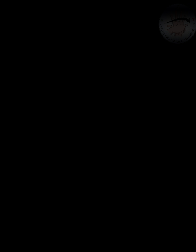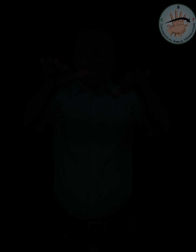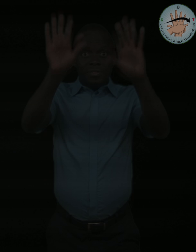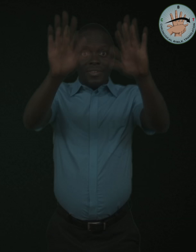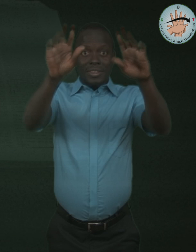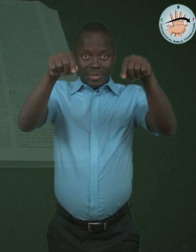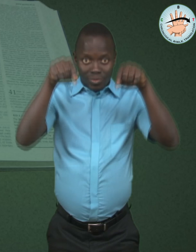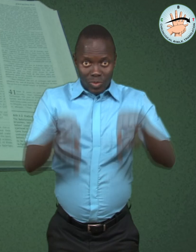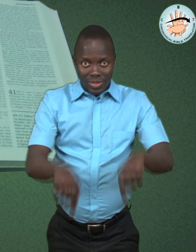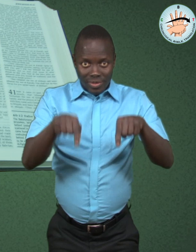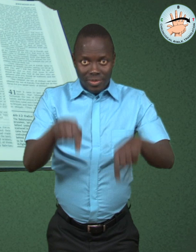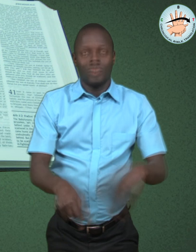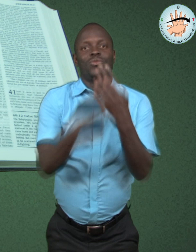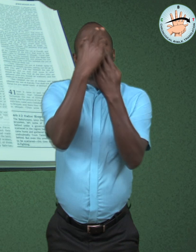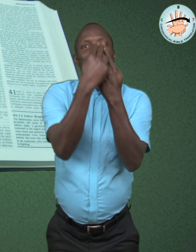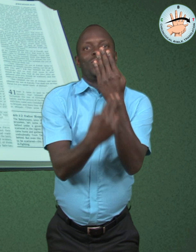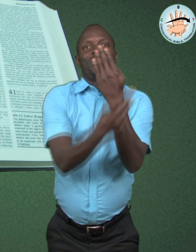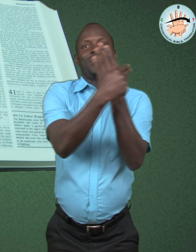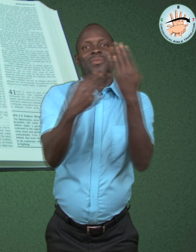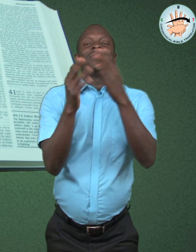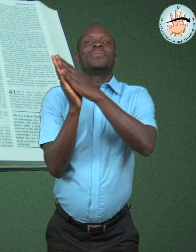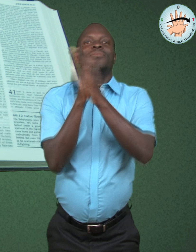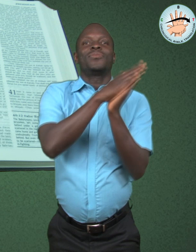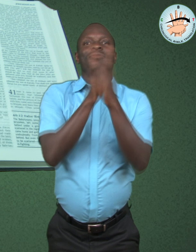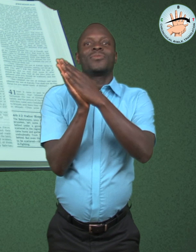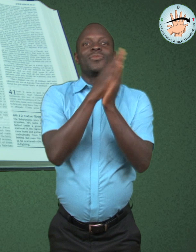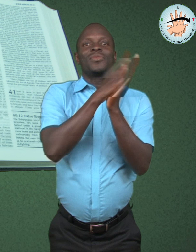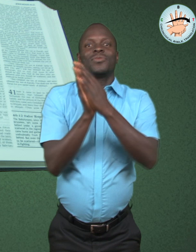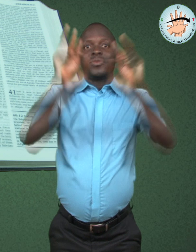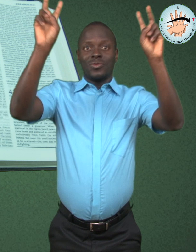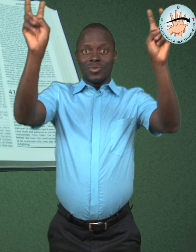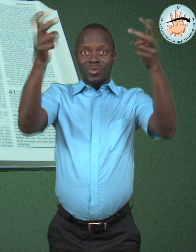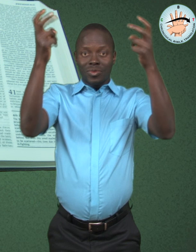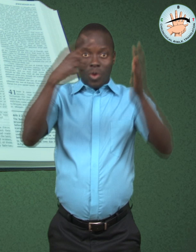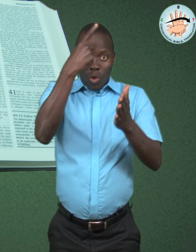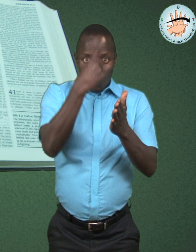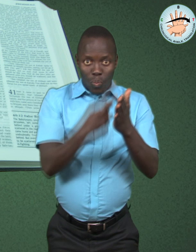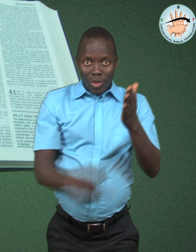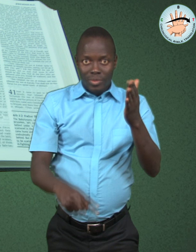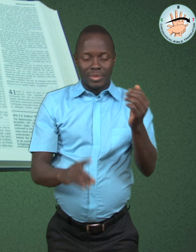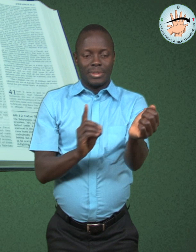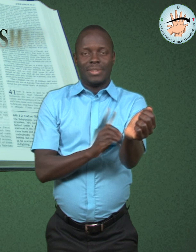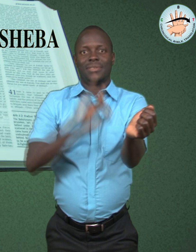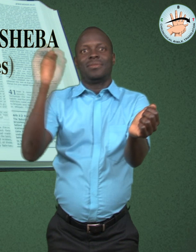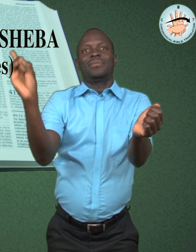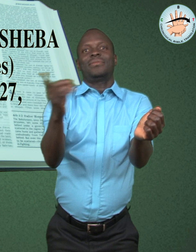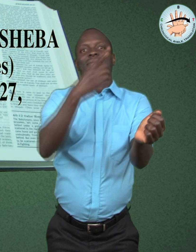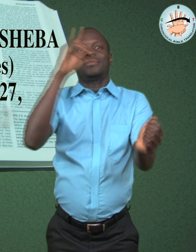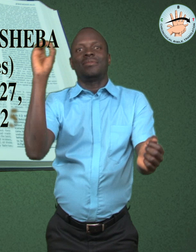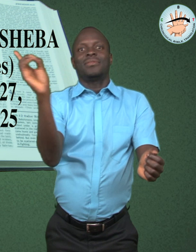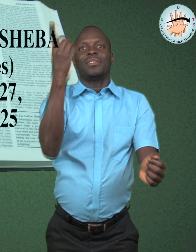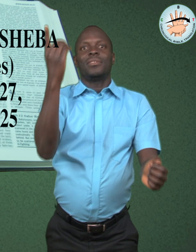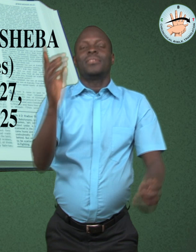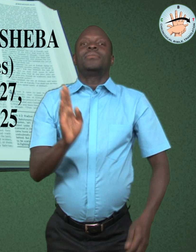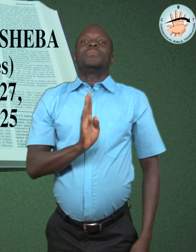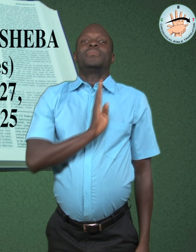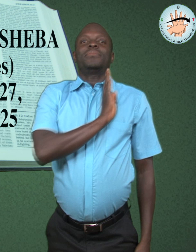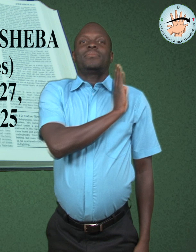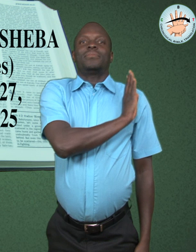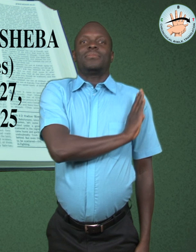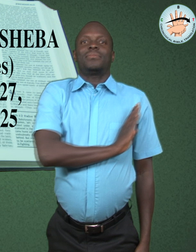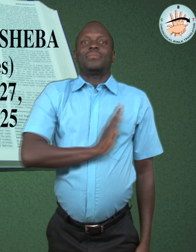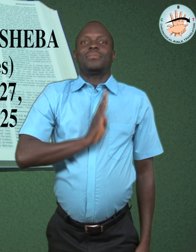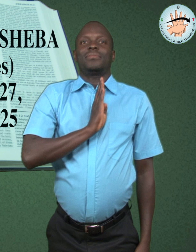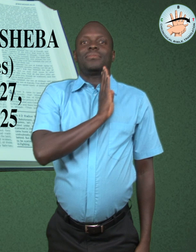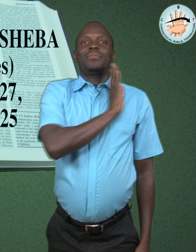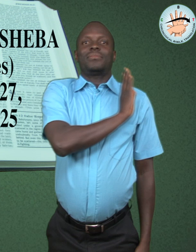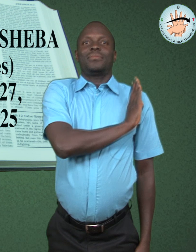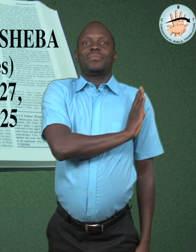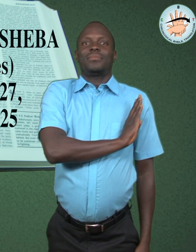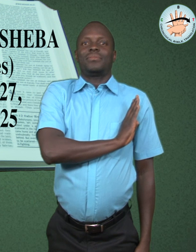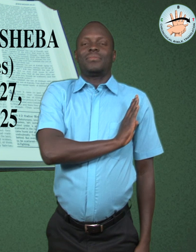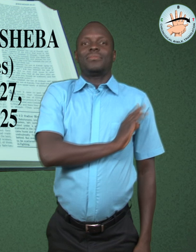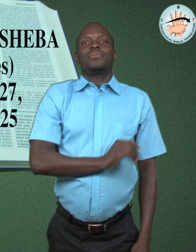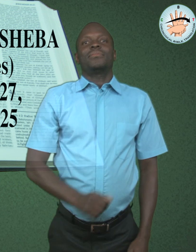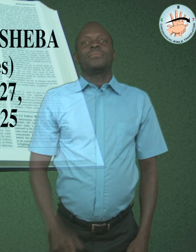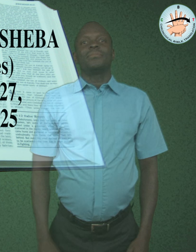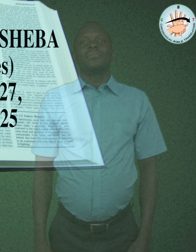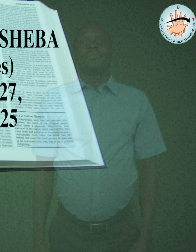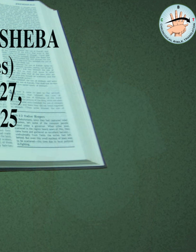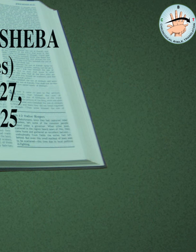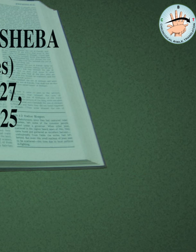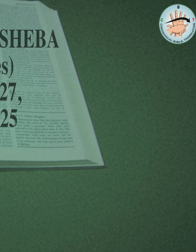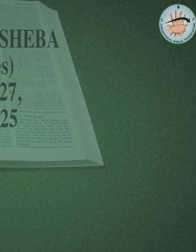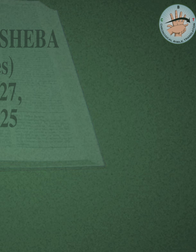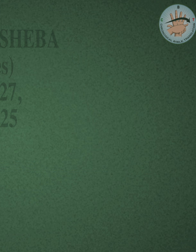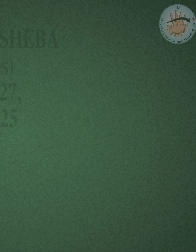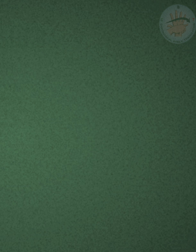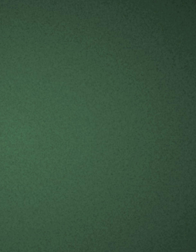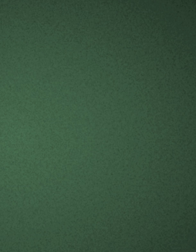David and Bathsheba